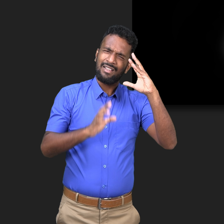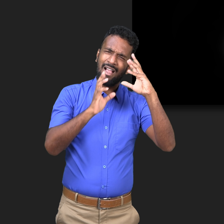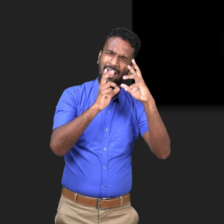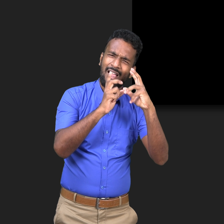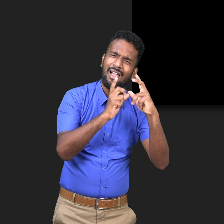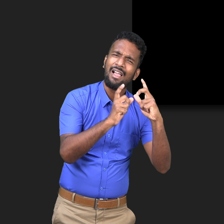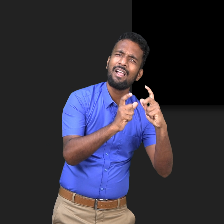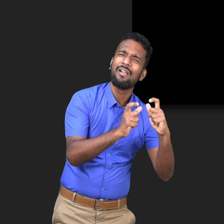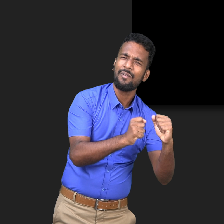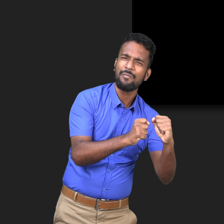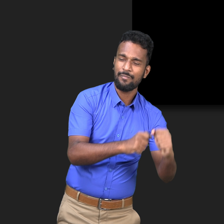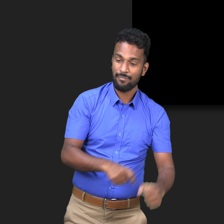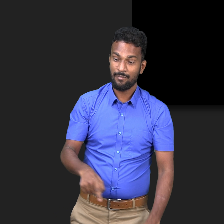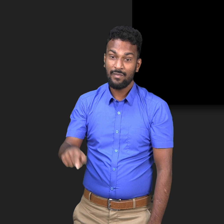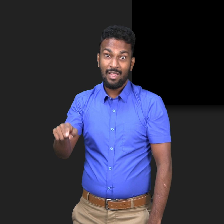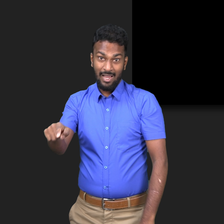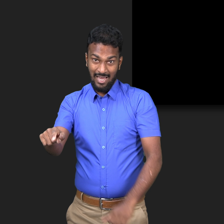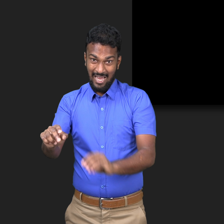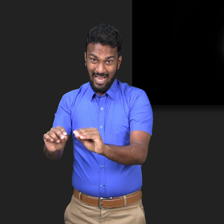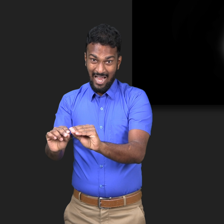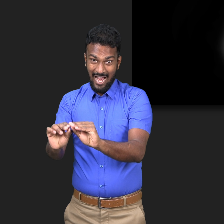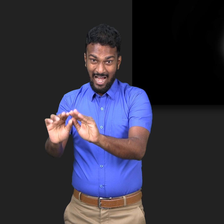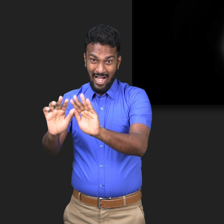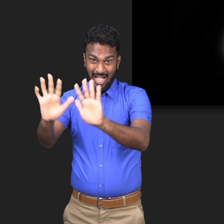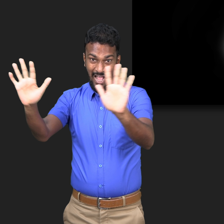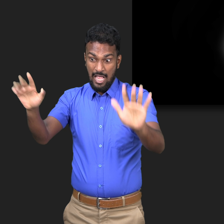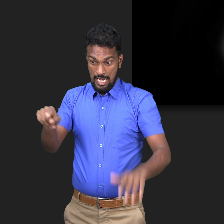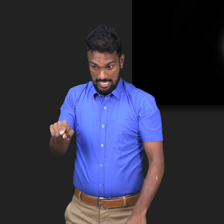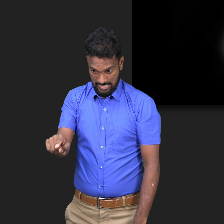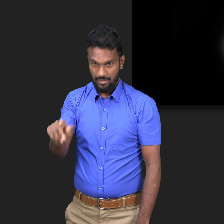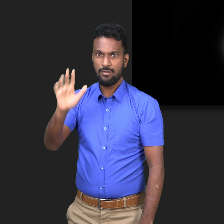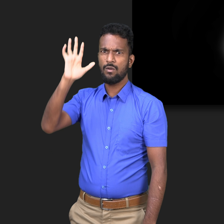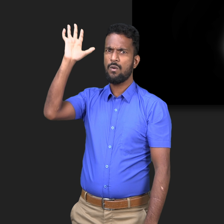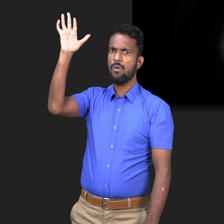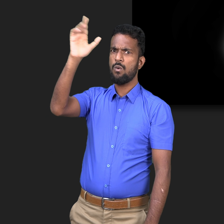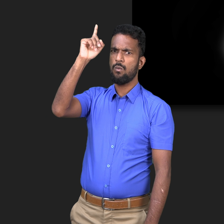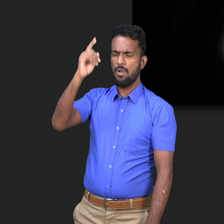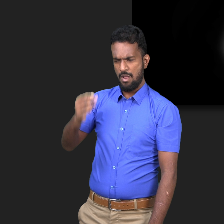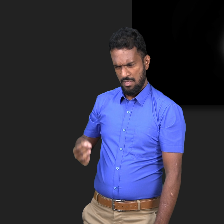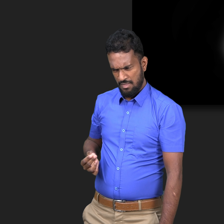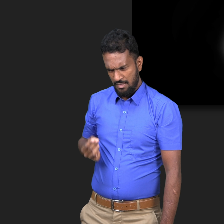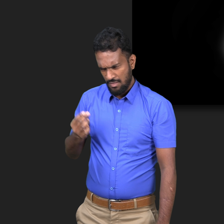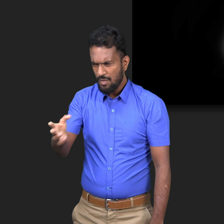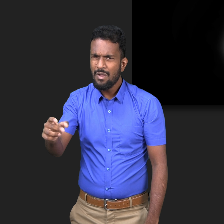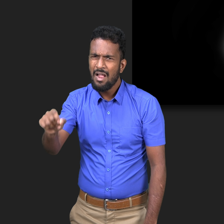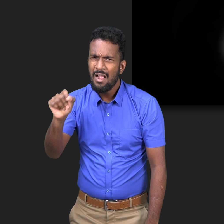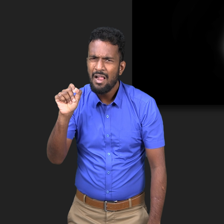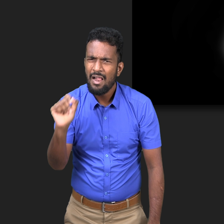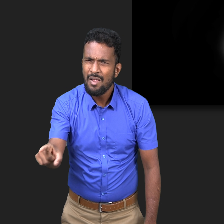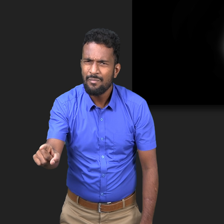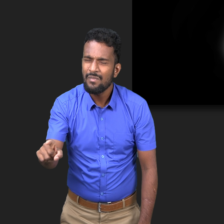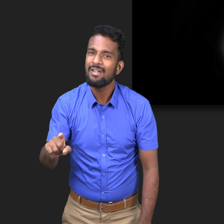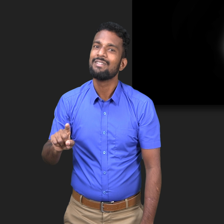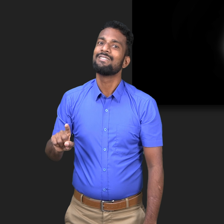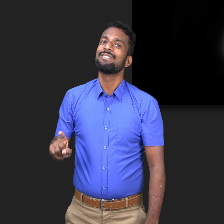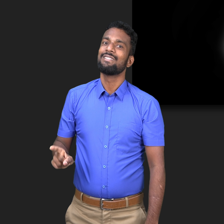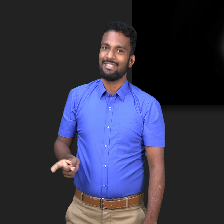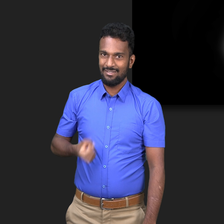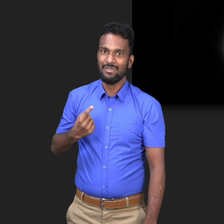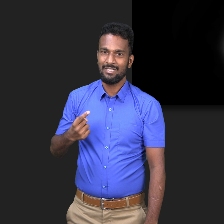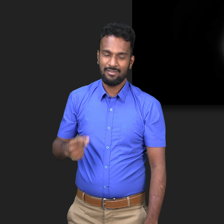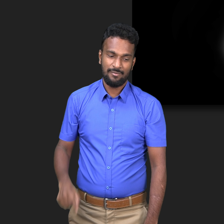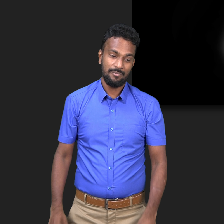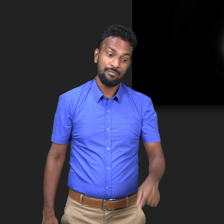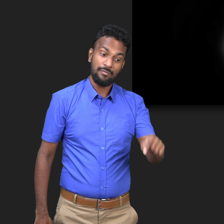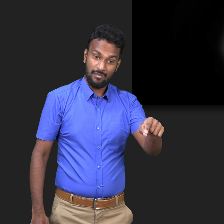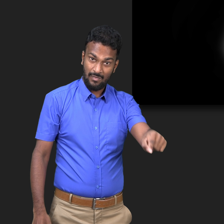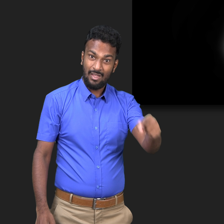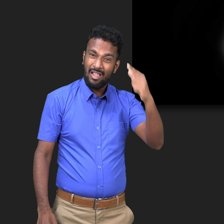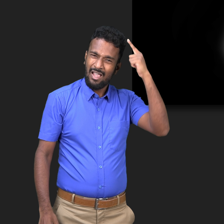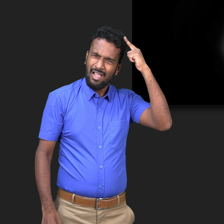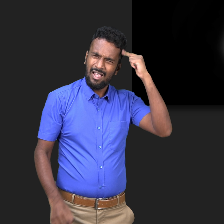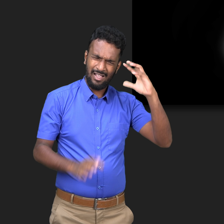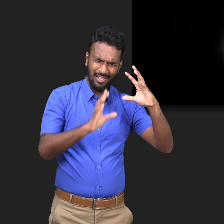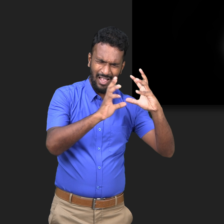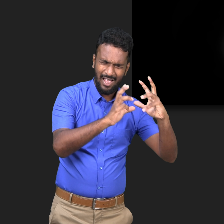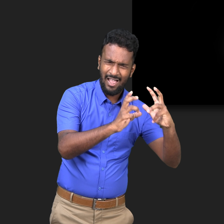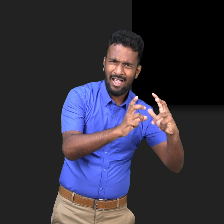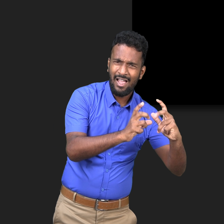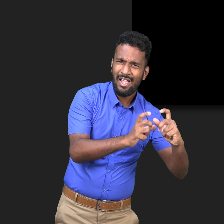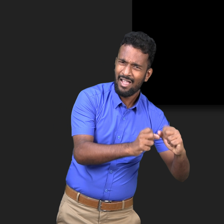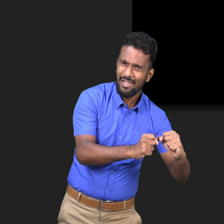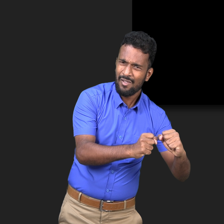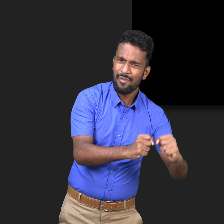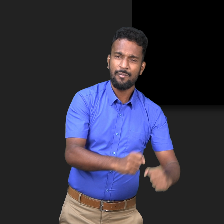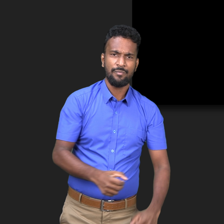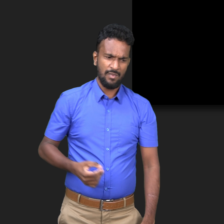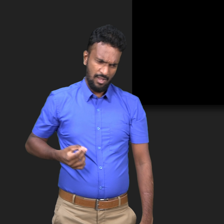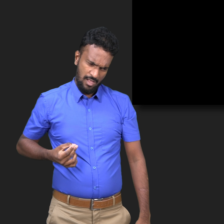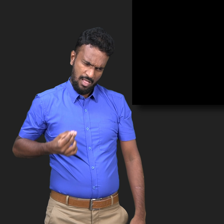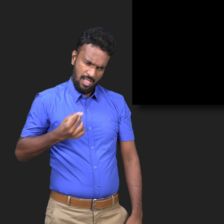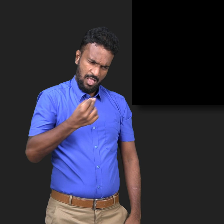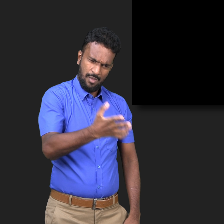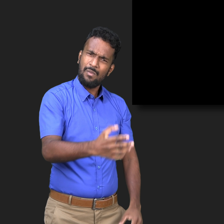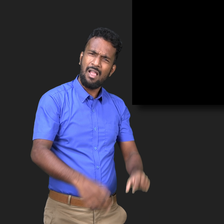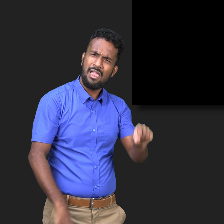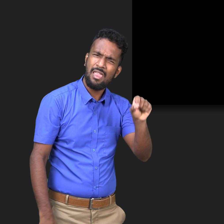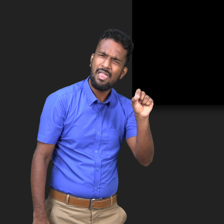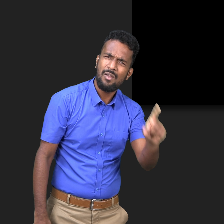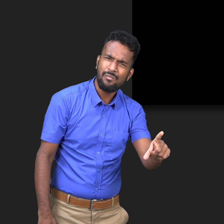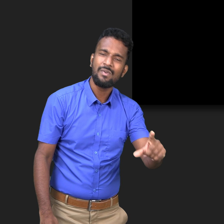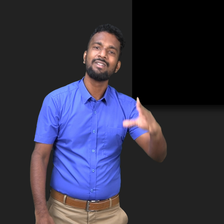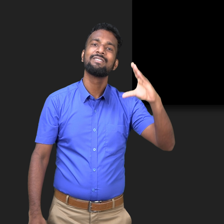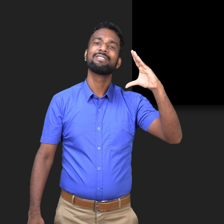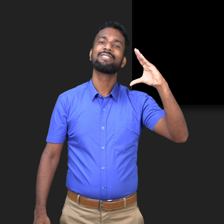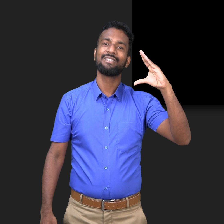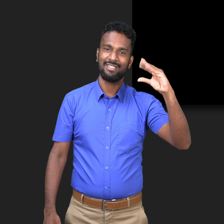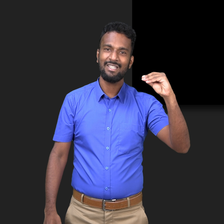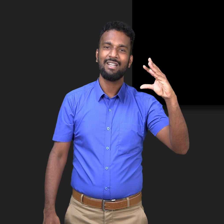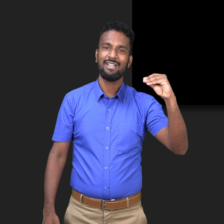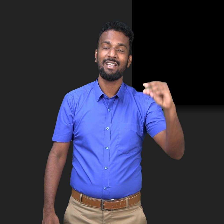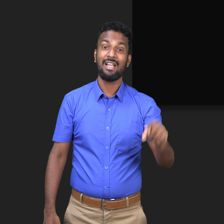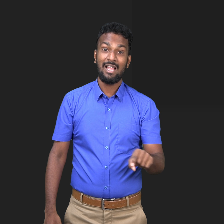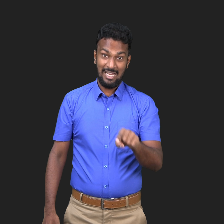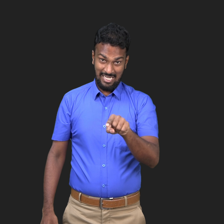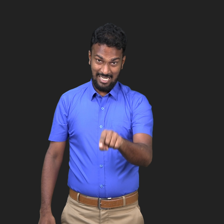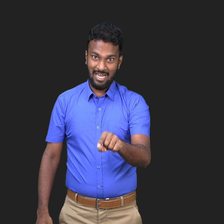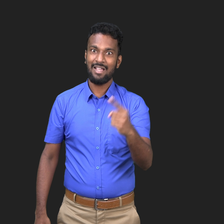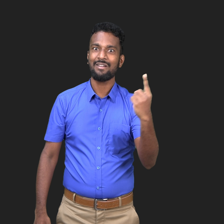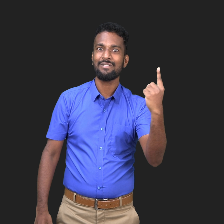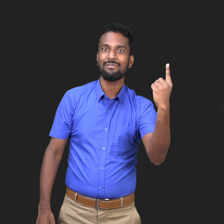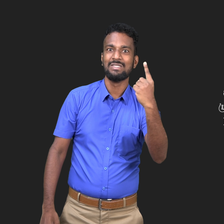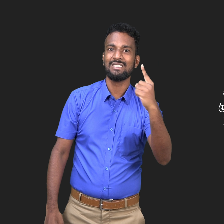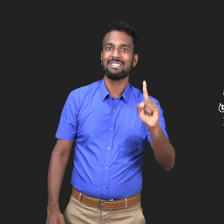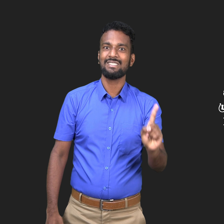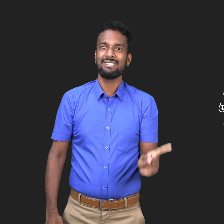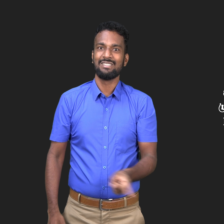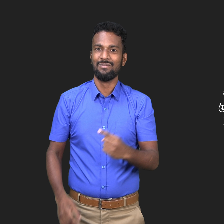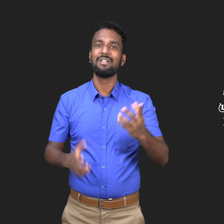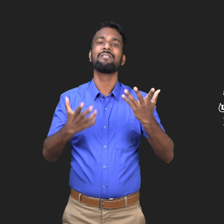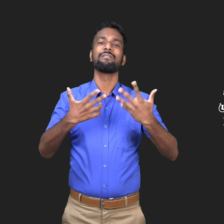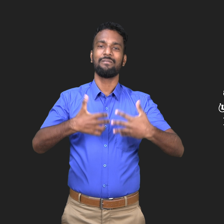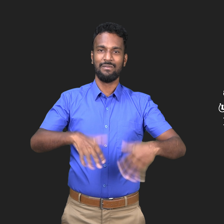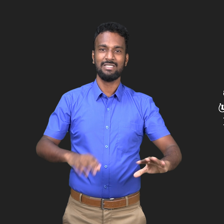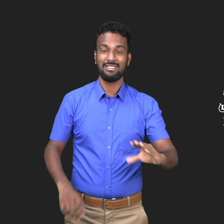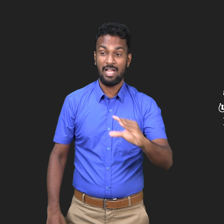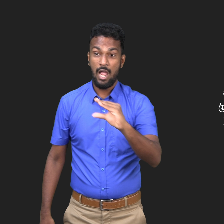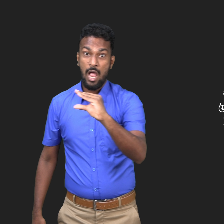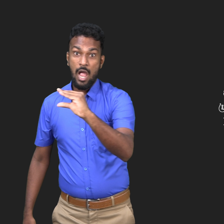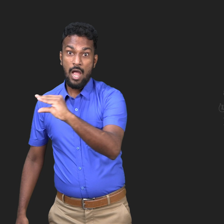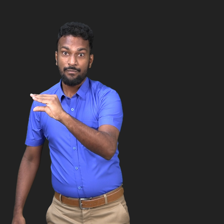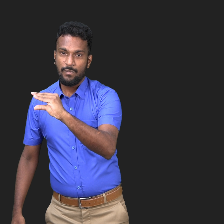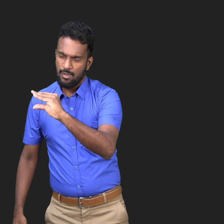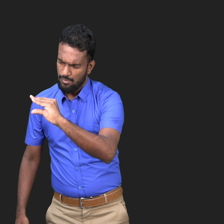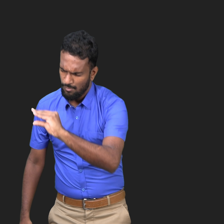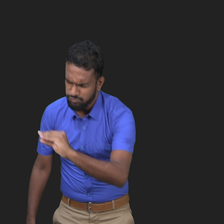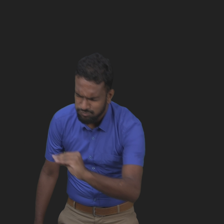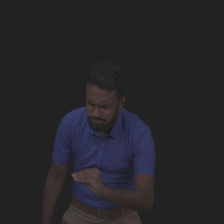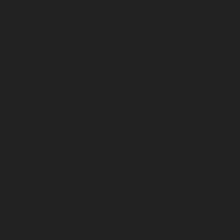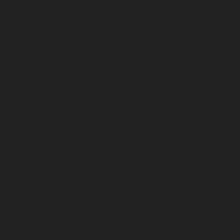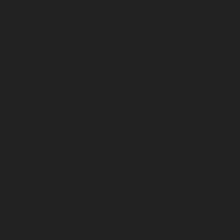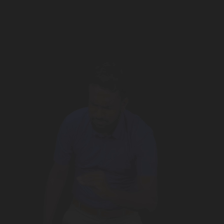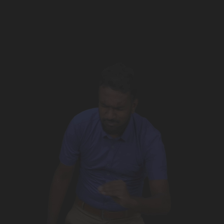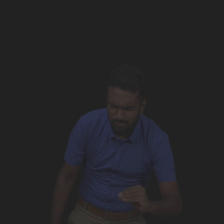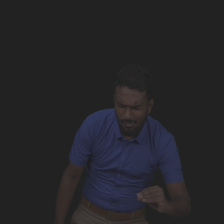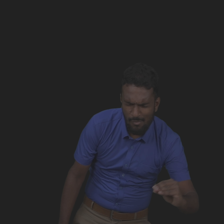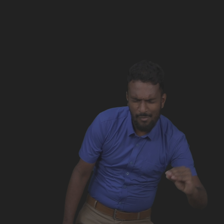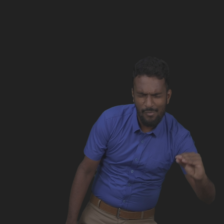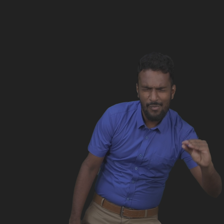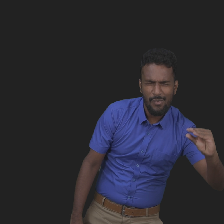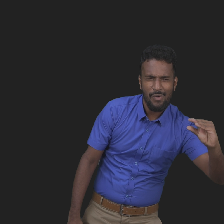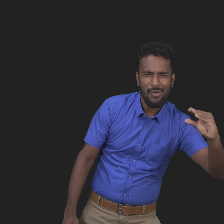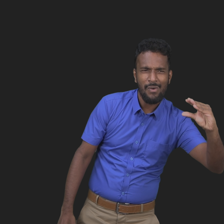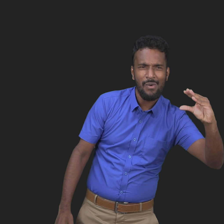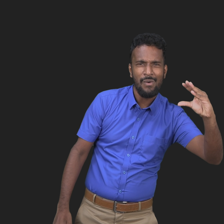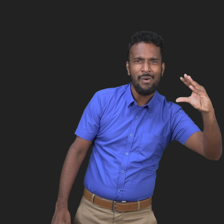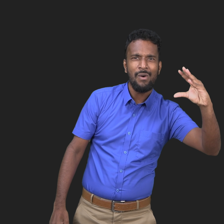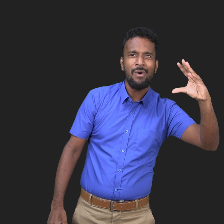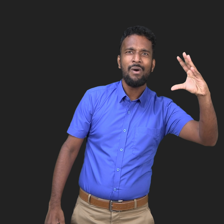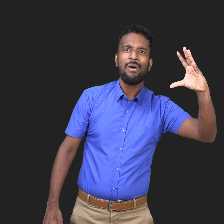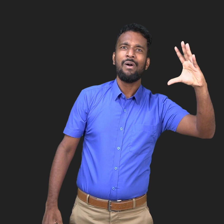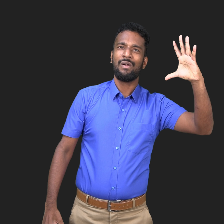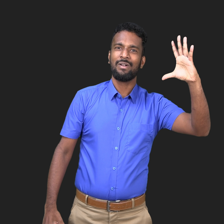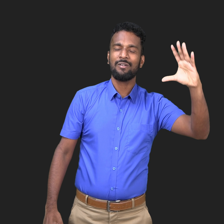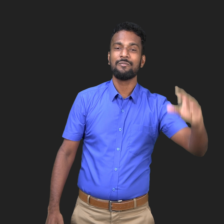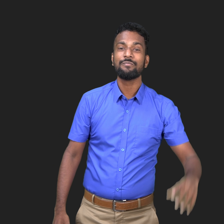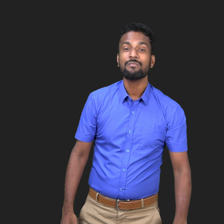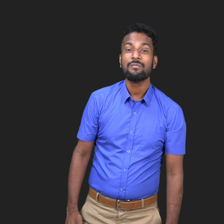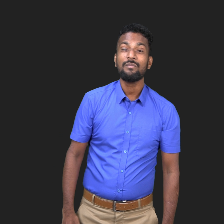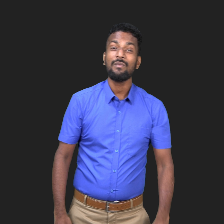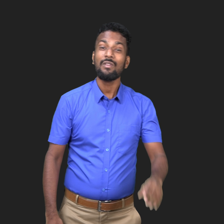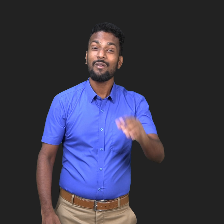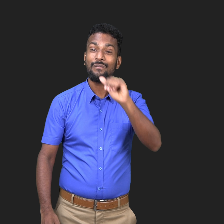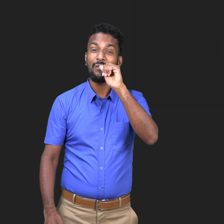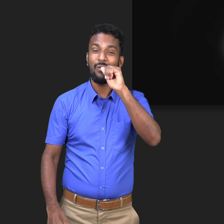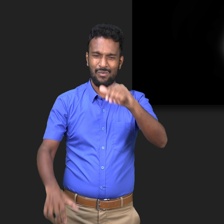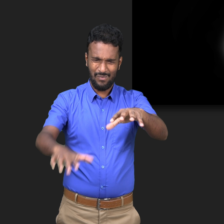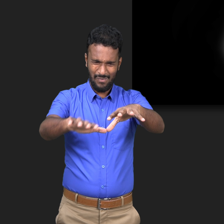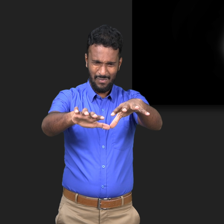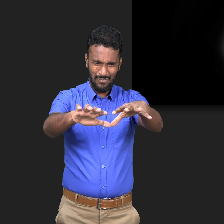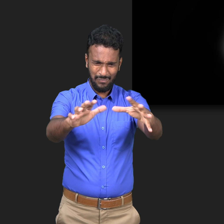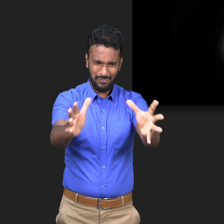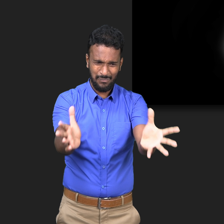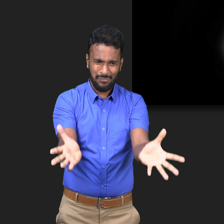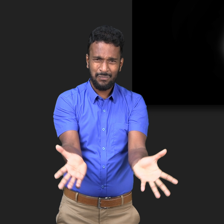God called the light “day,” and the darkness He called “night.” And there was evening, and there was morning—the first day.